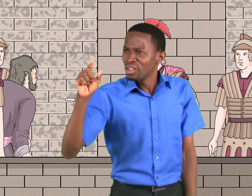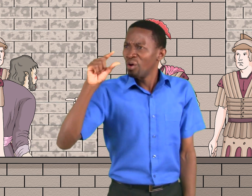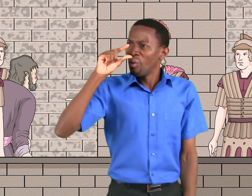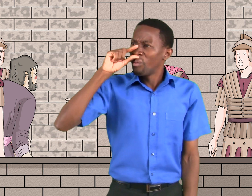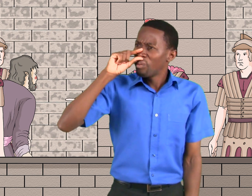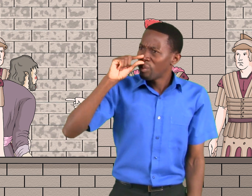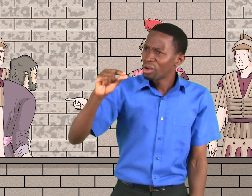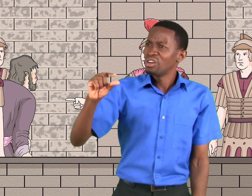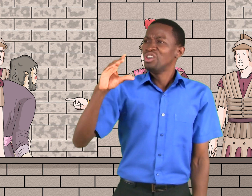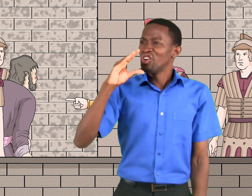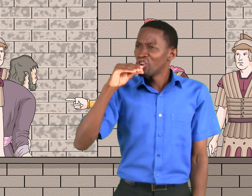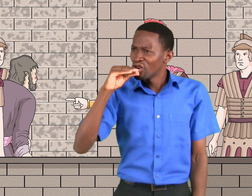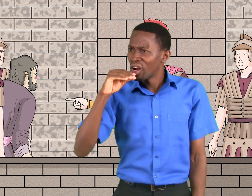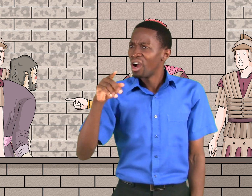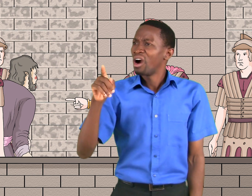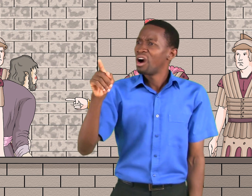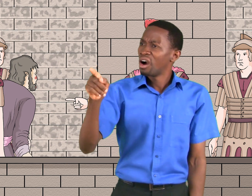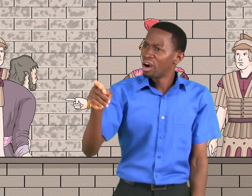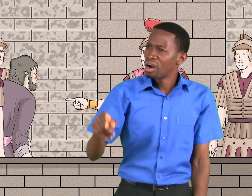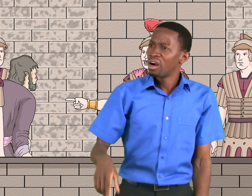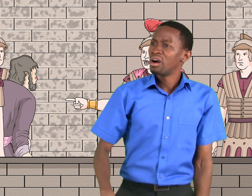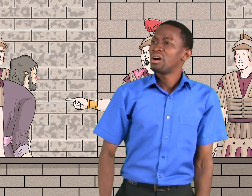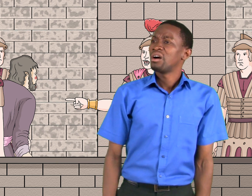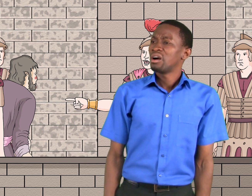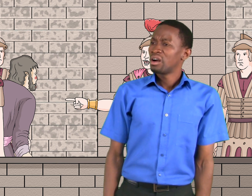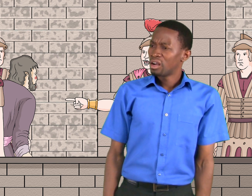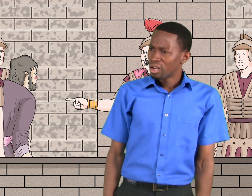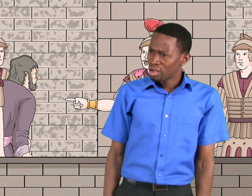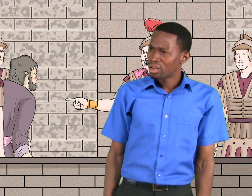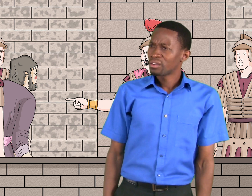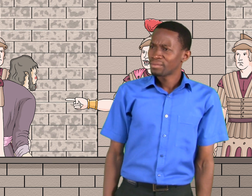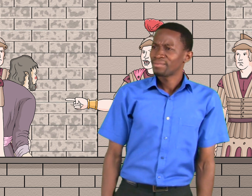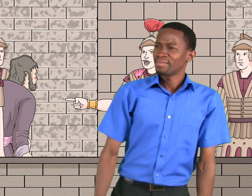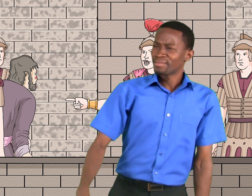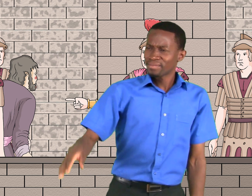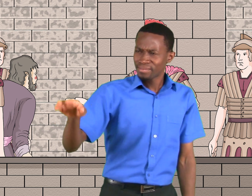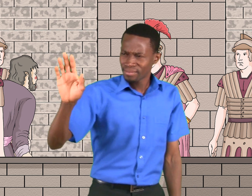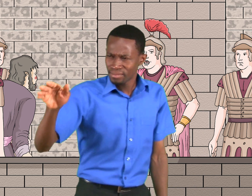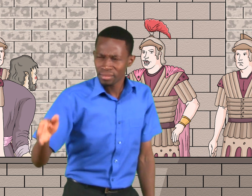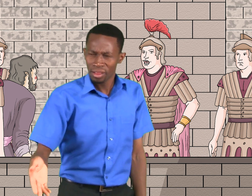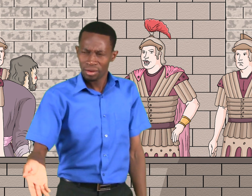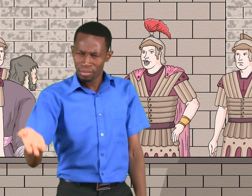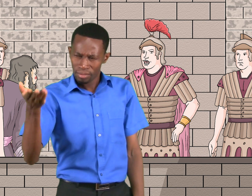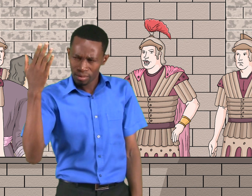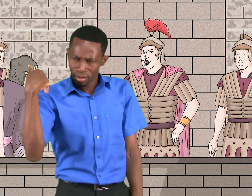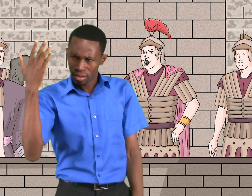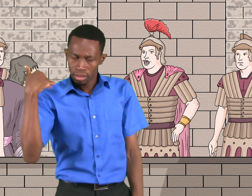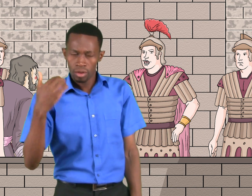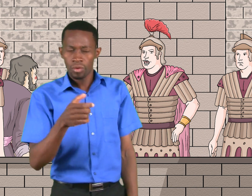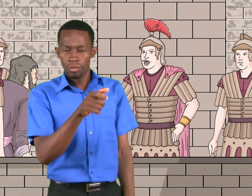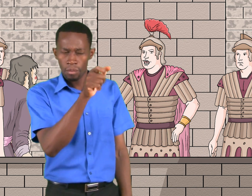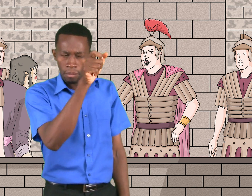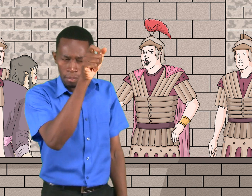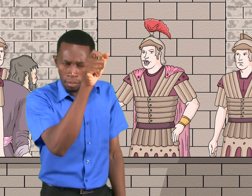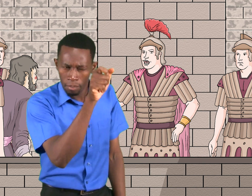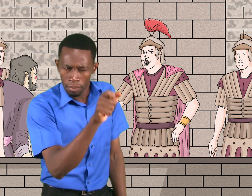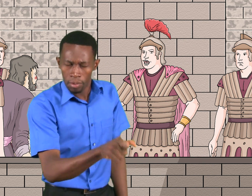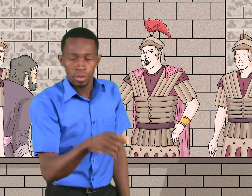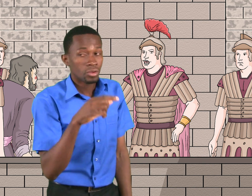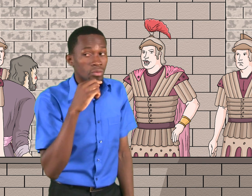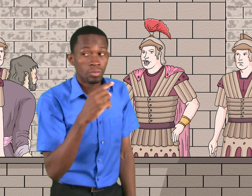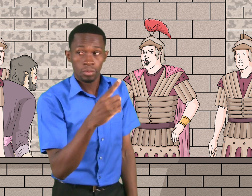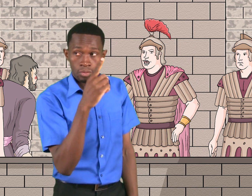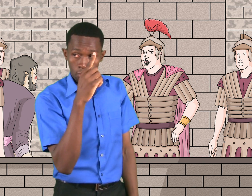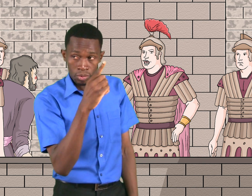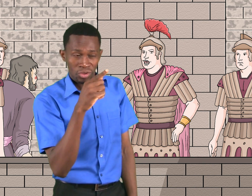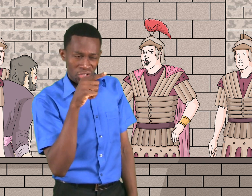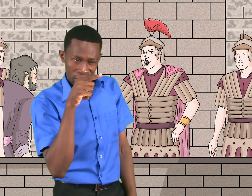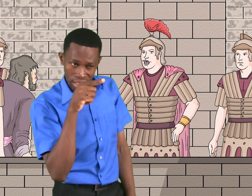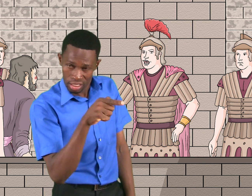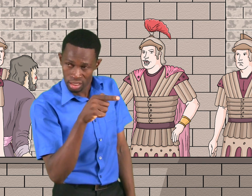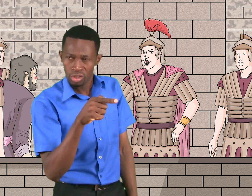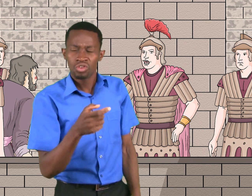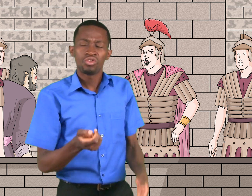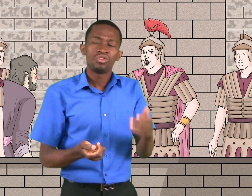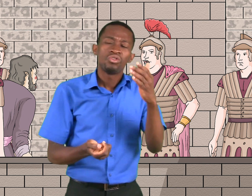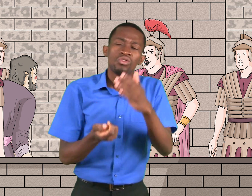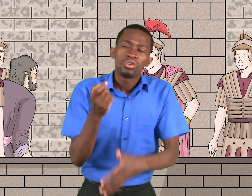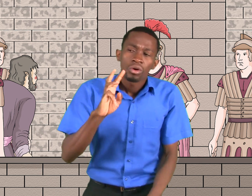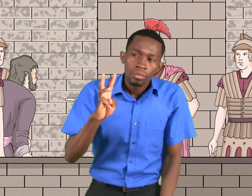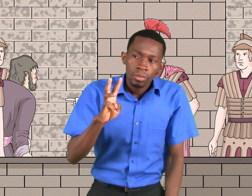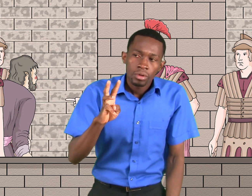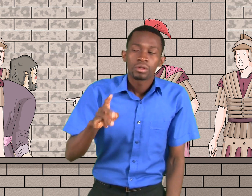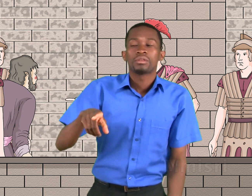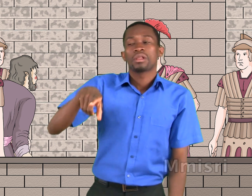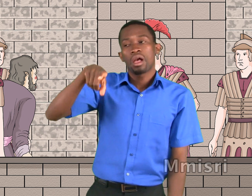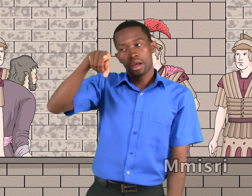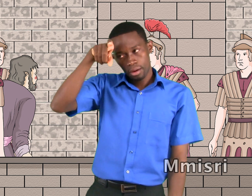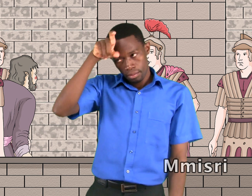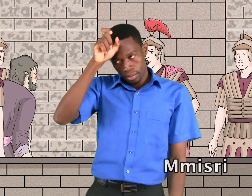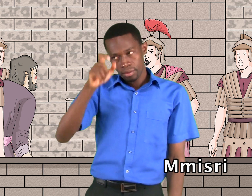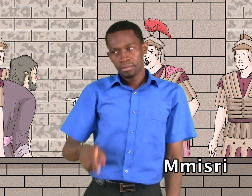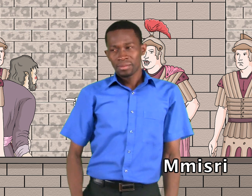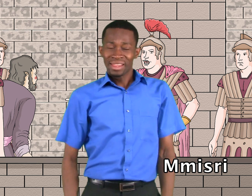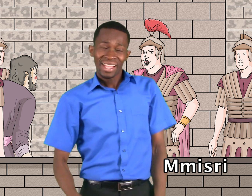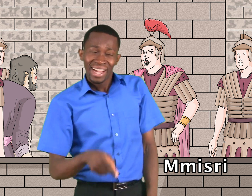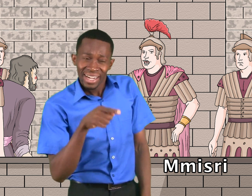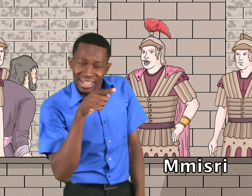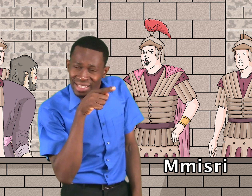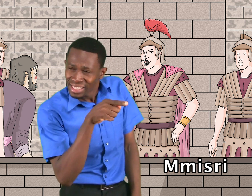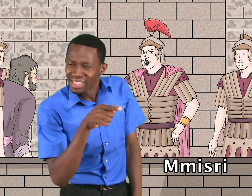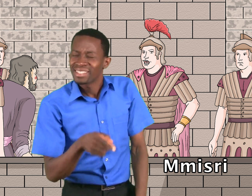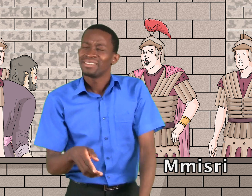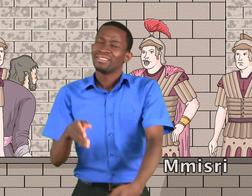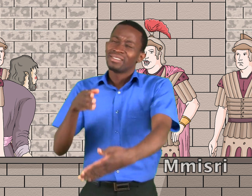“Do you speak Greek?” he replied.